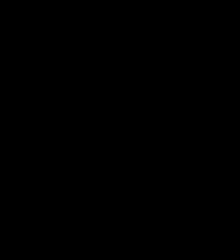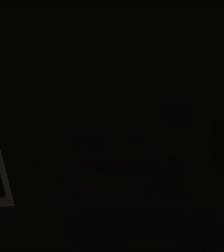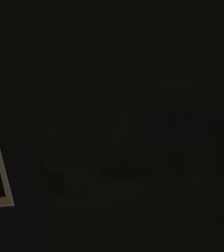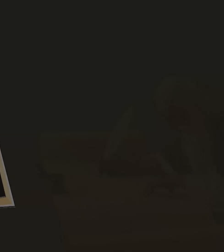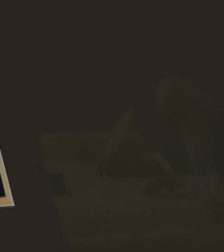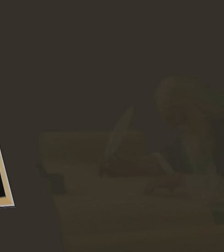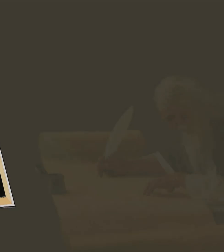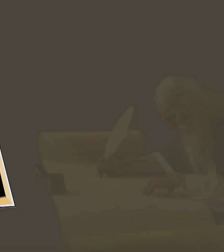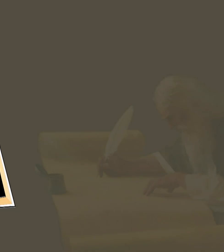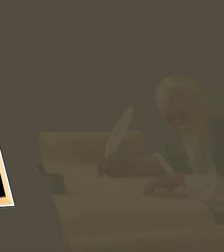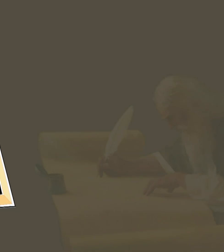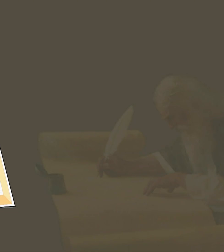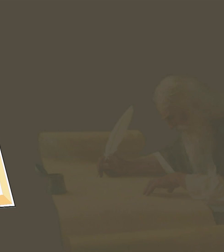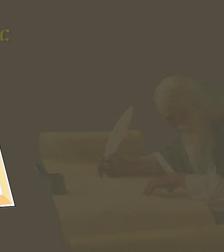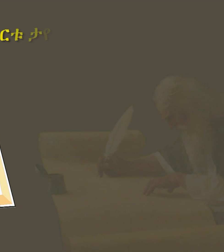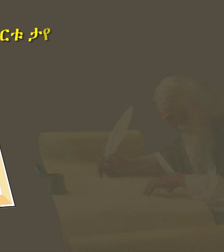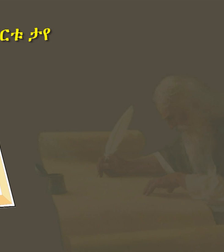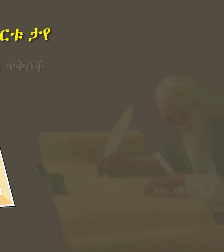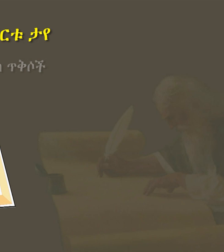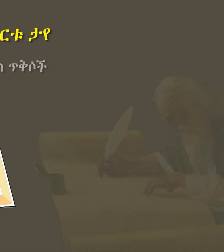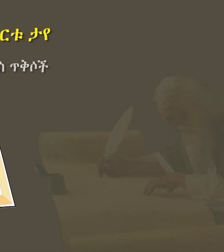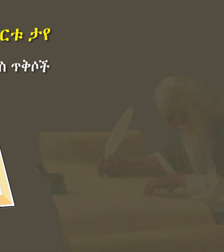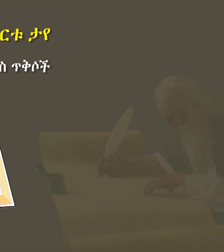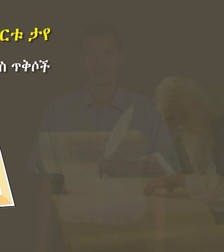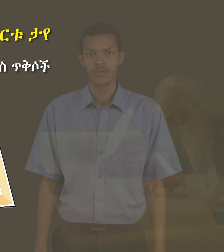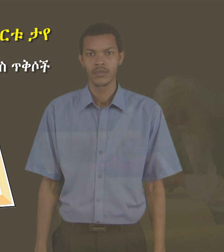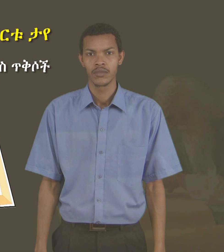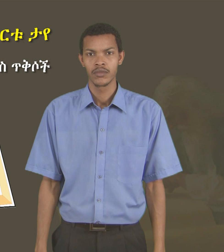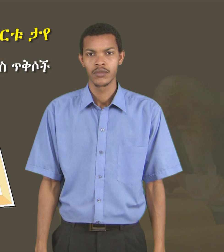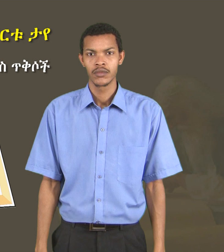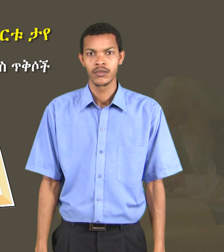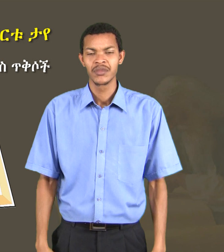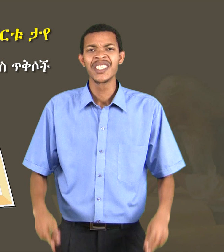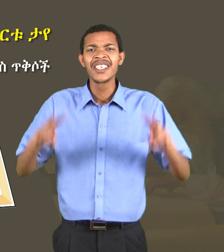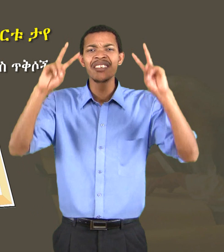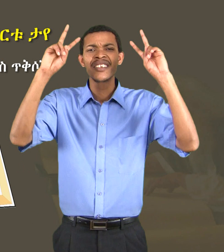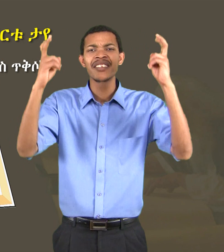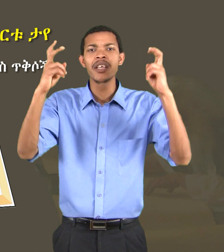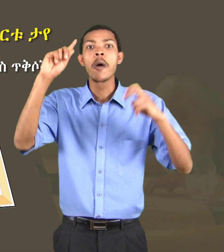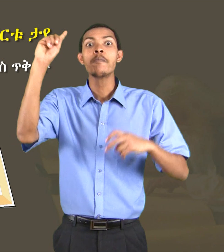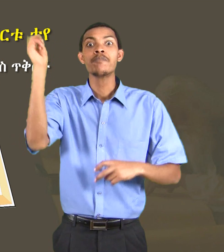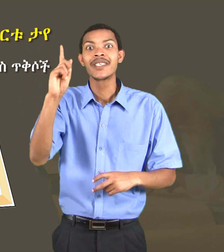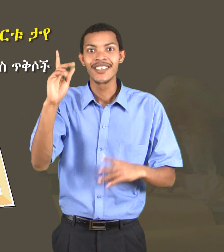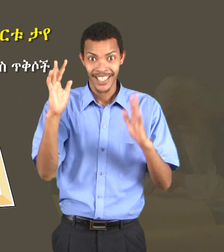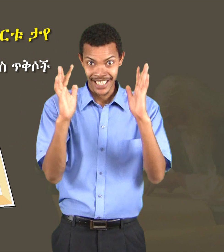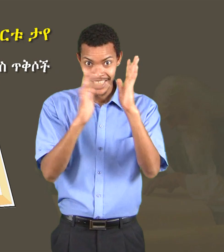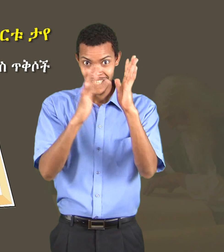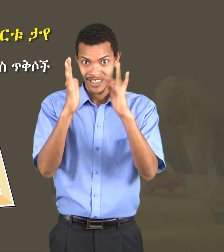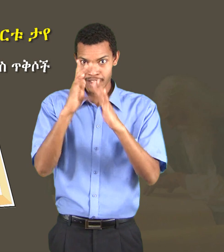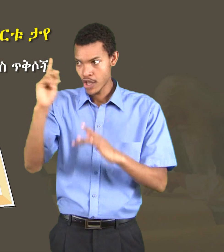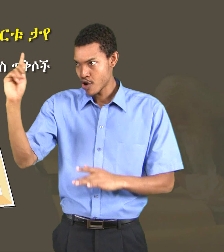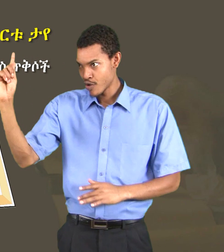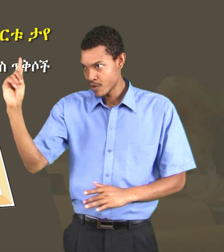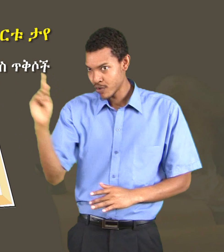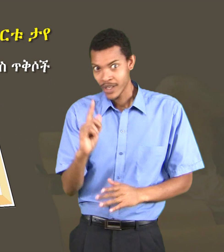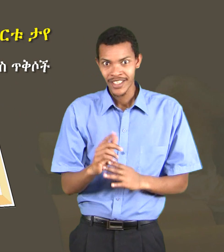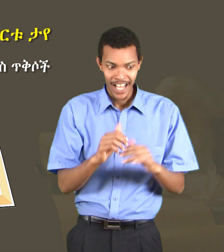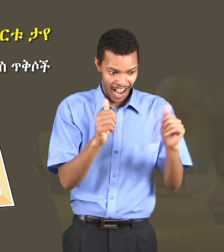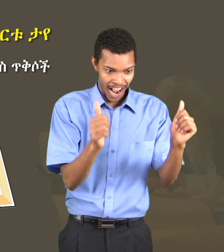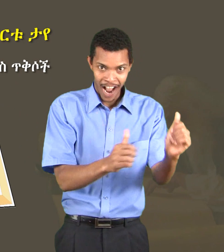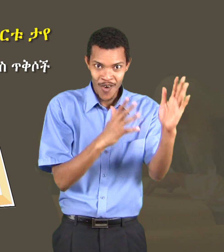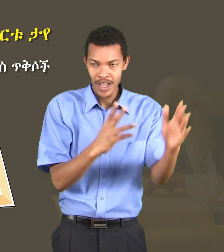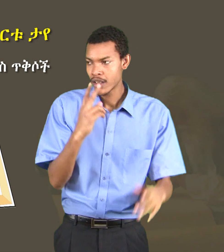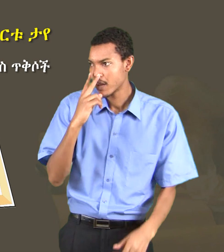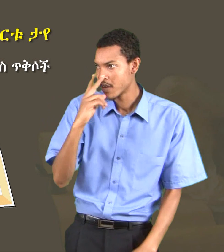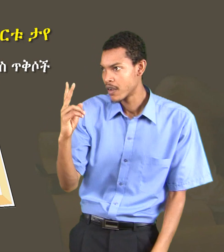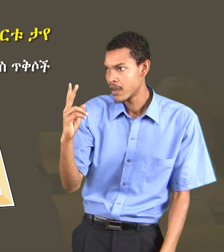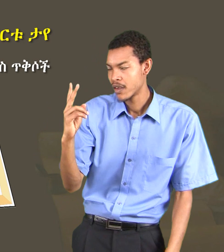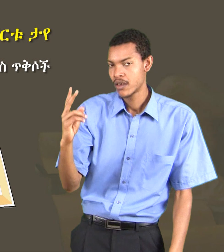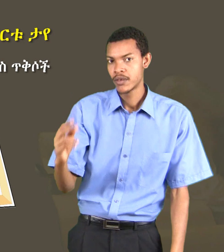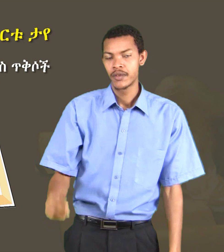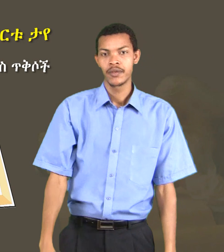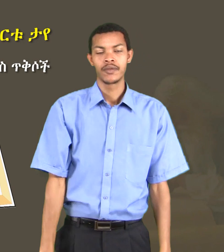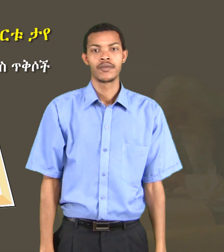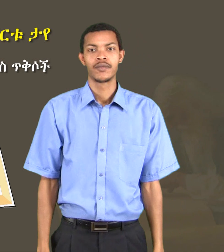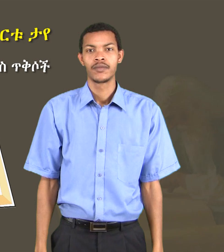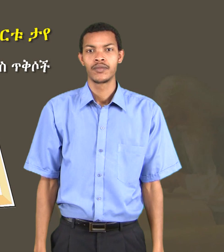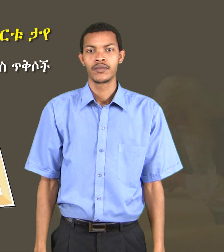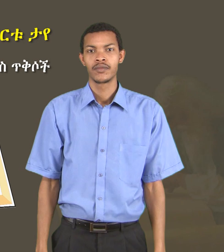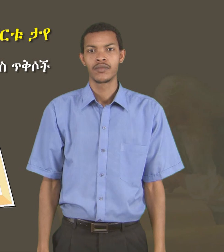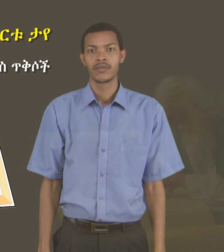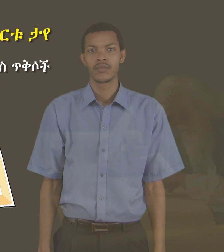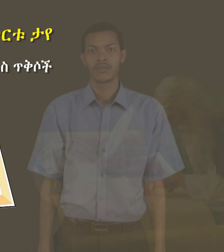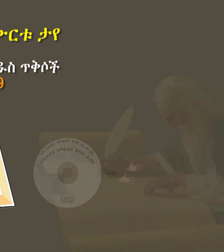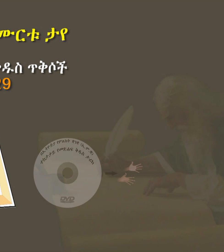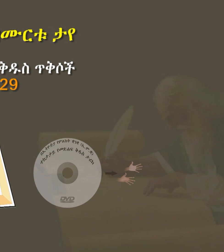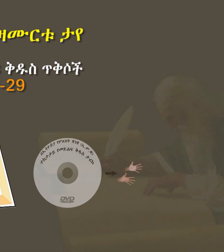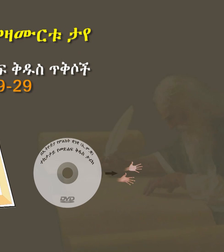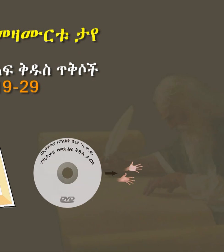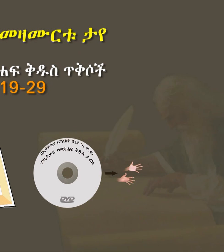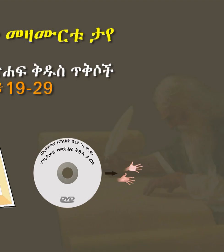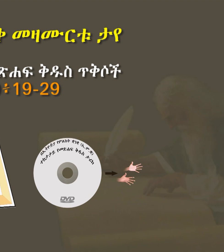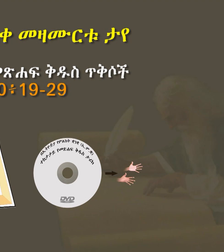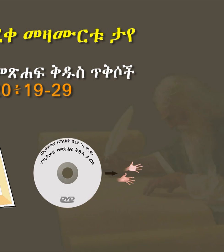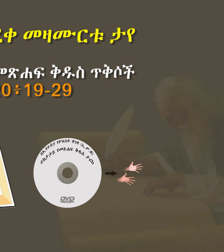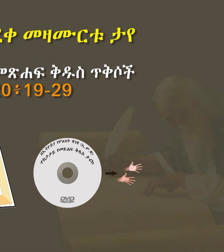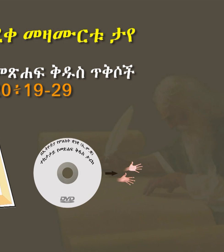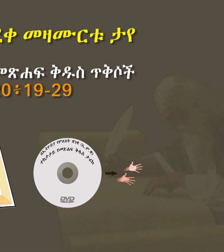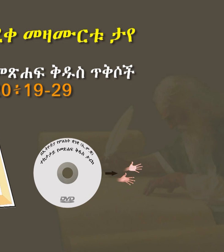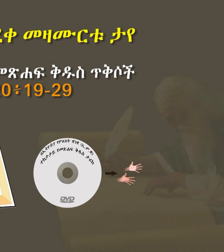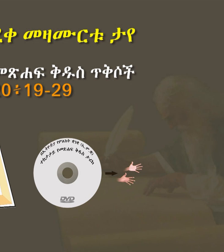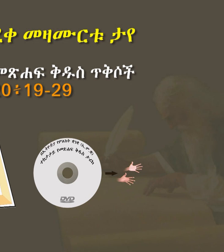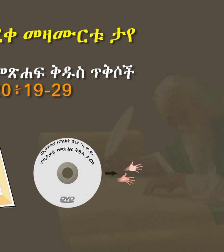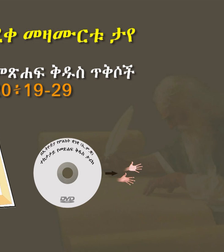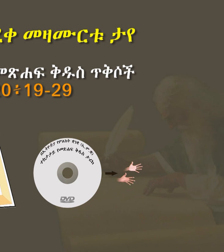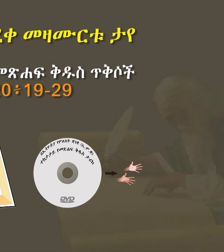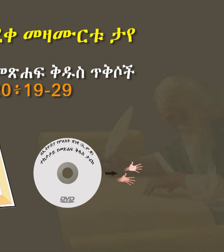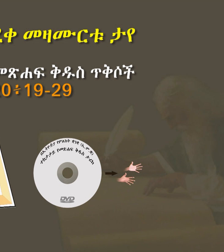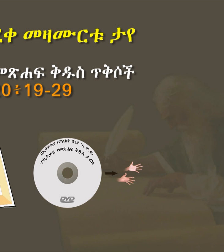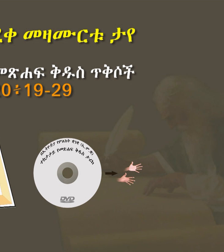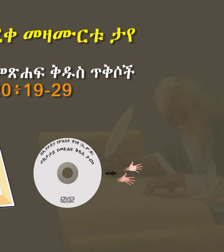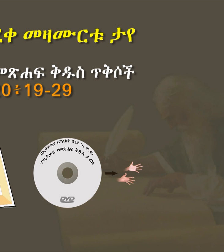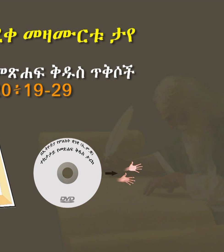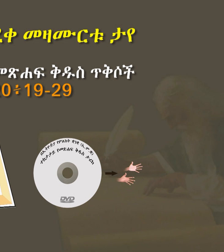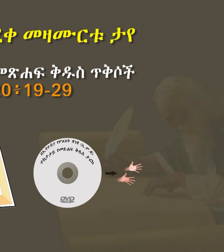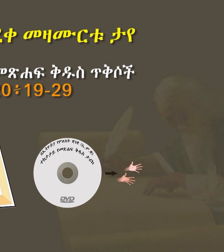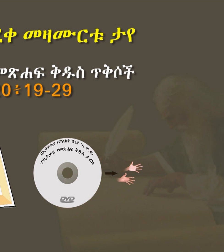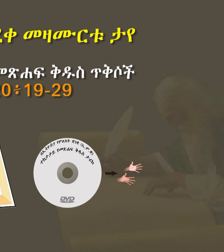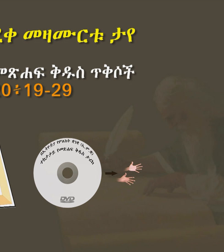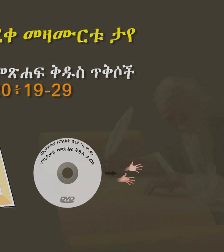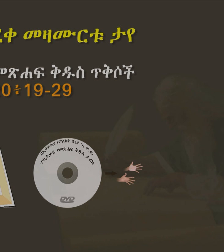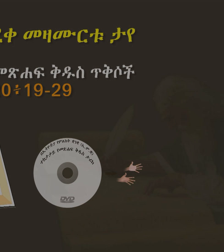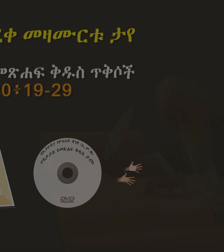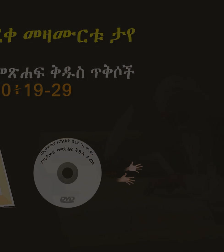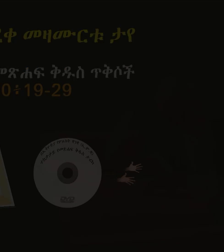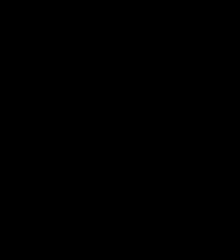Jesus appears to the disciples